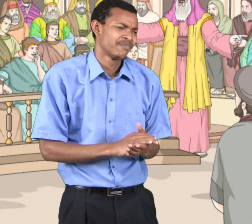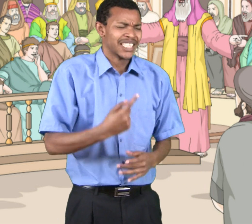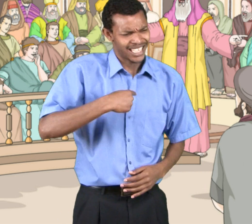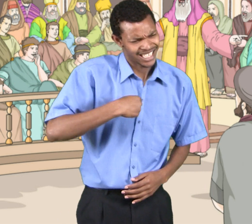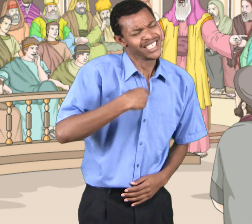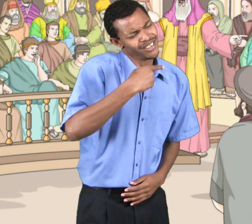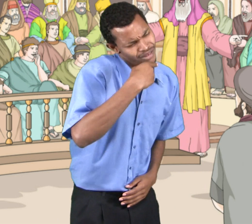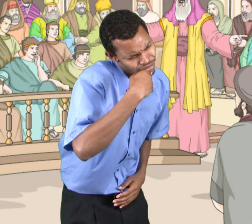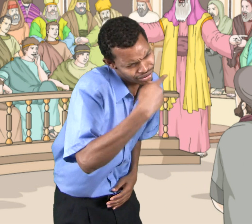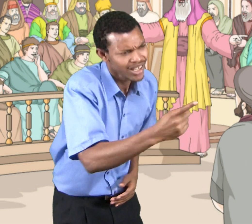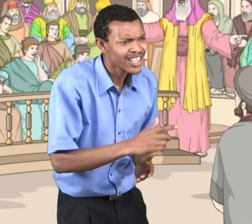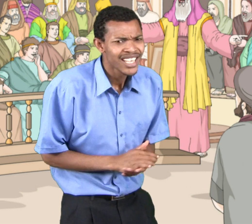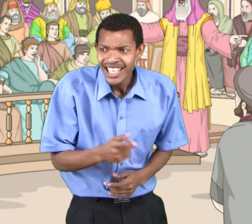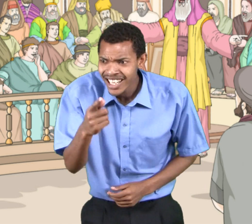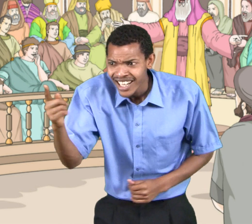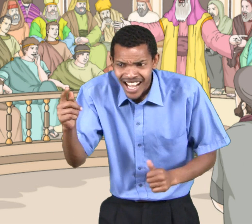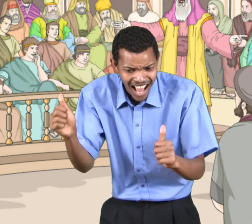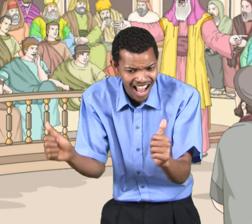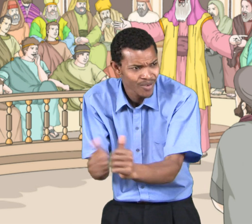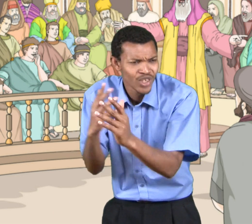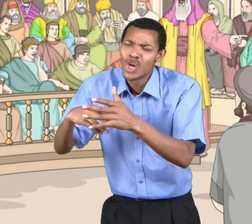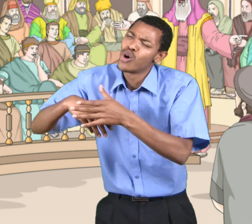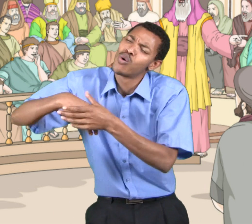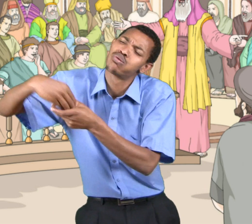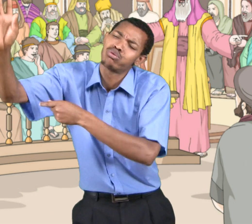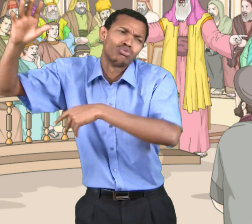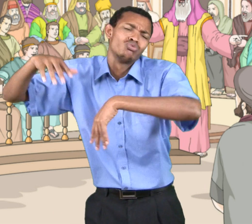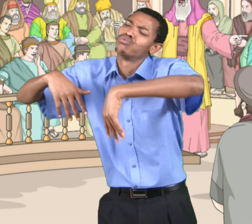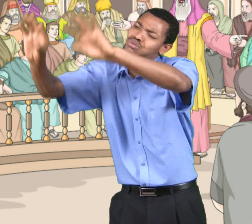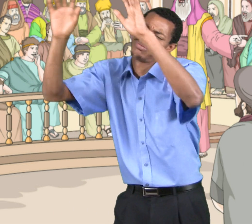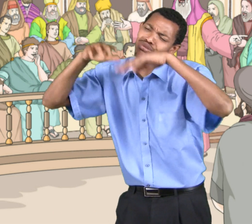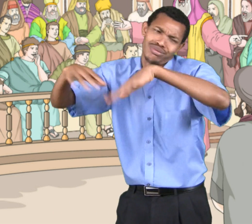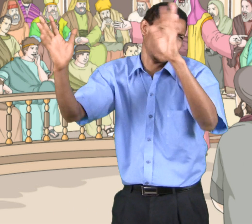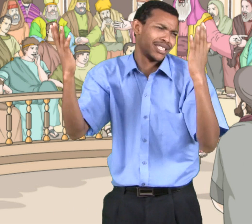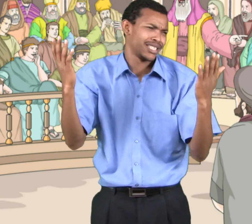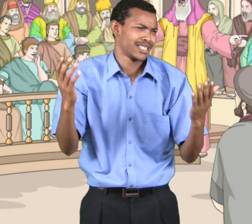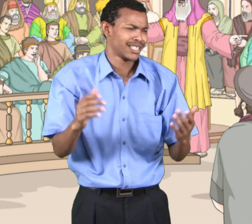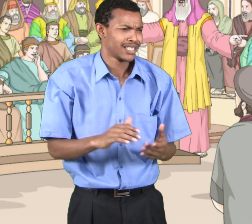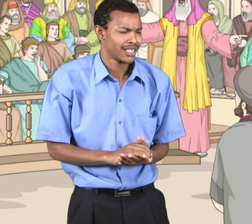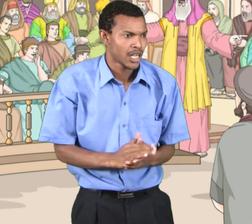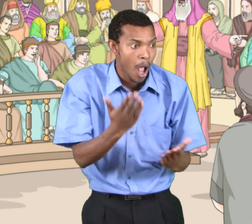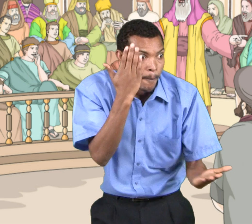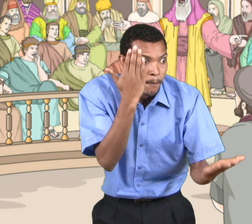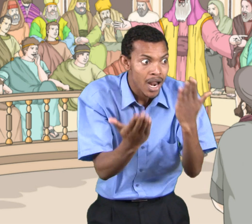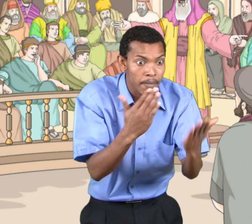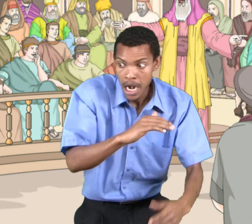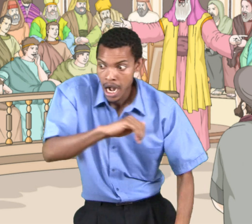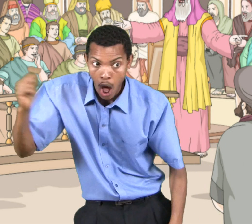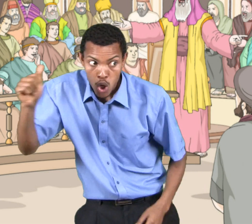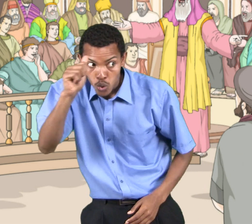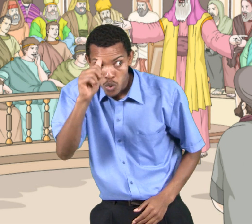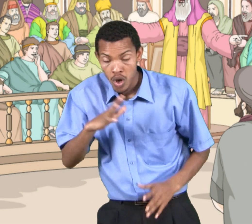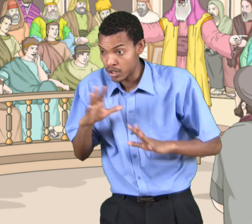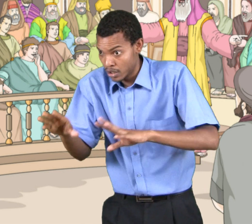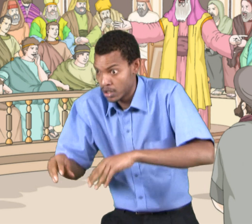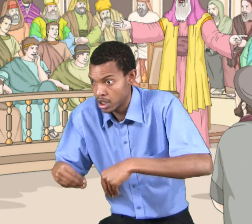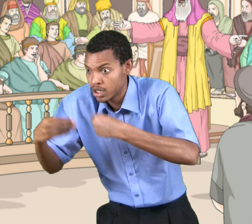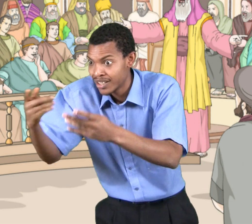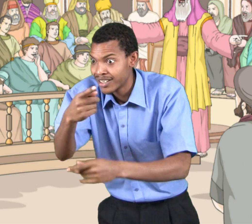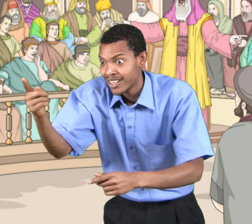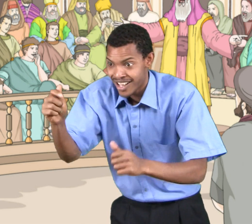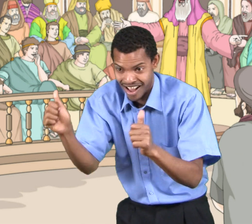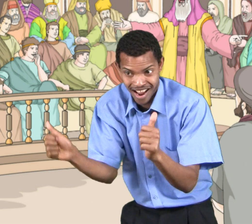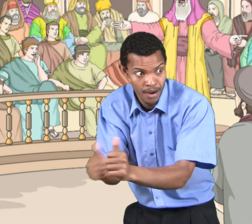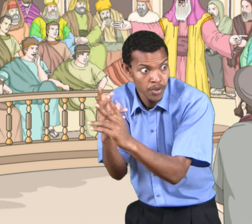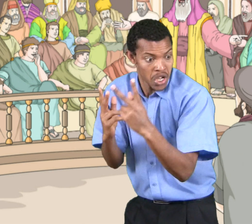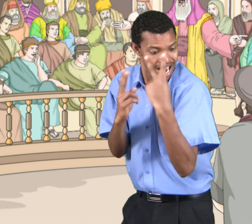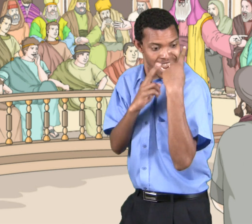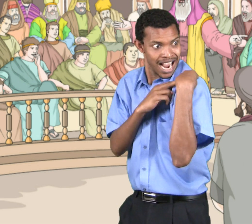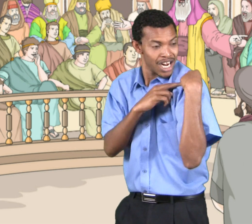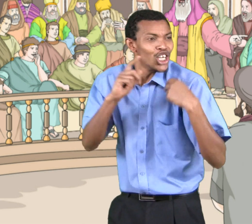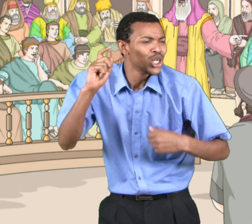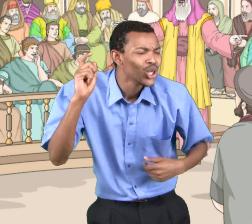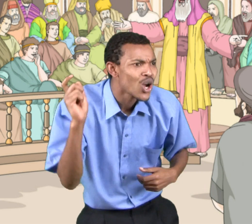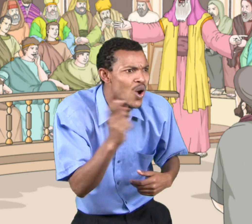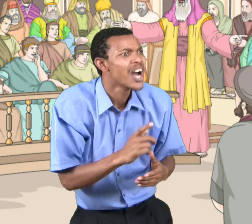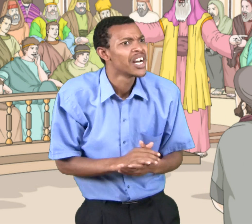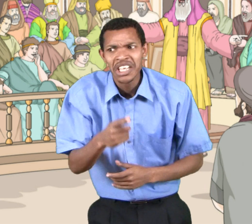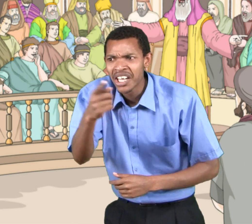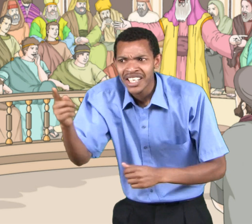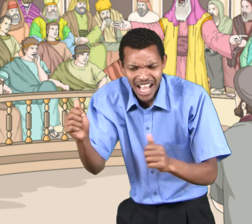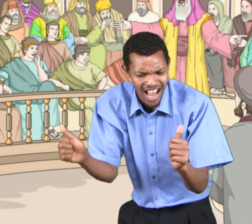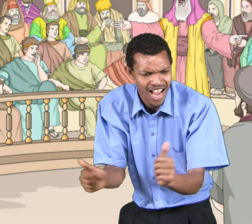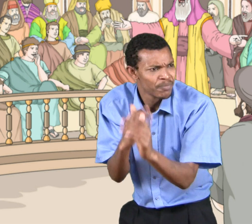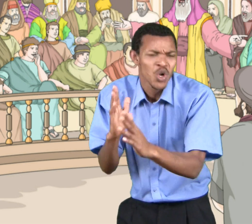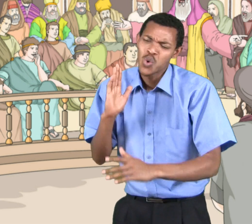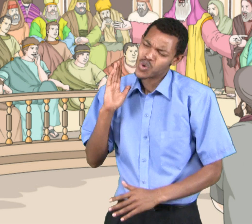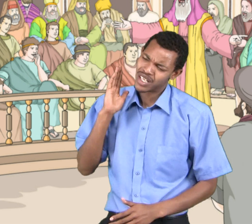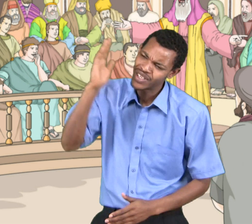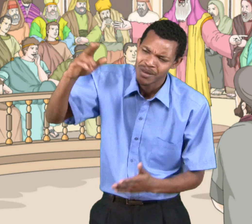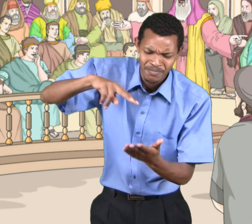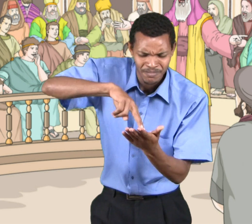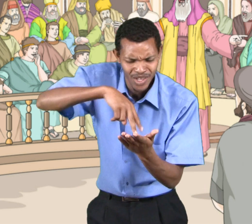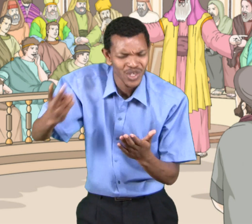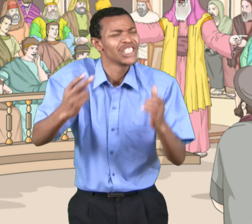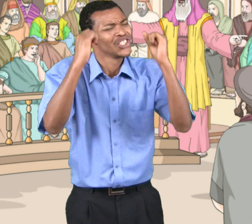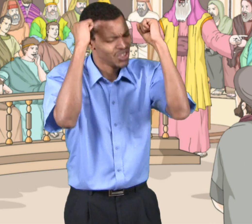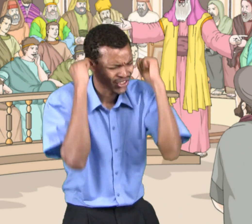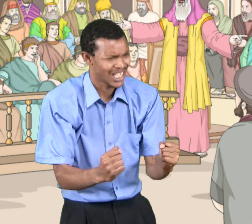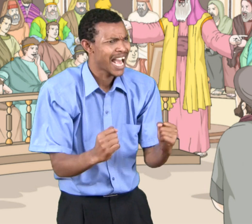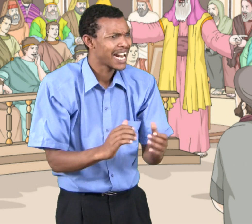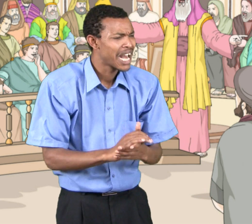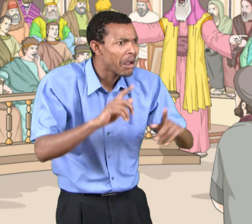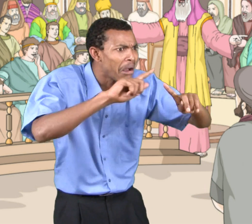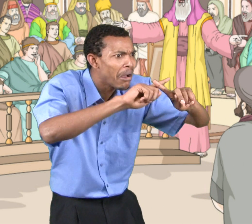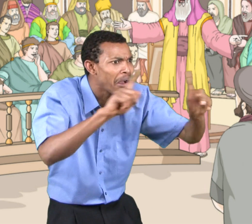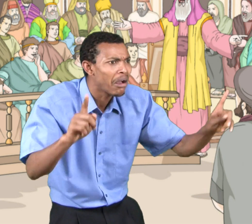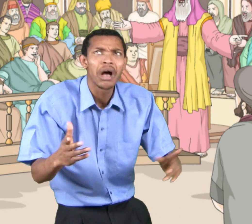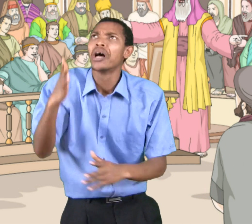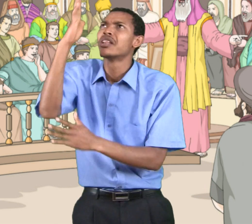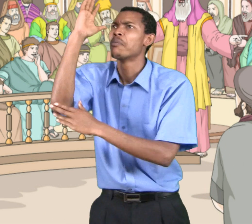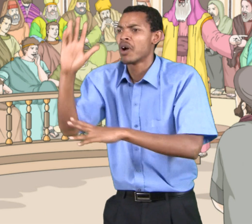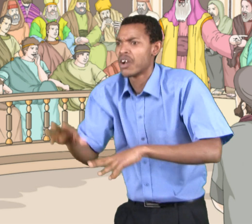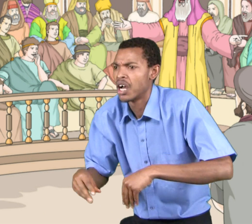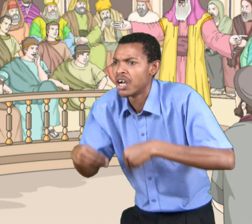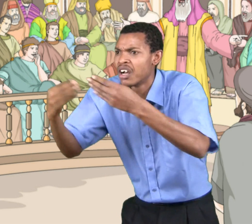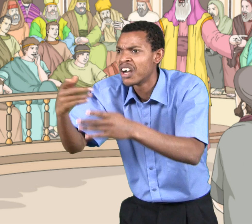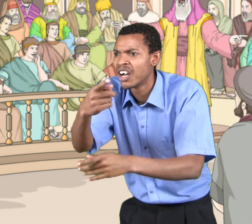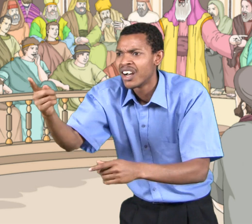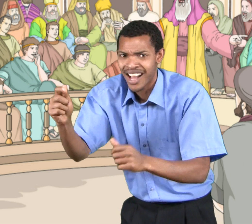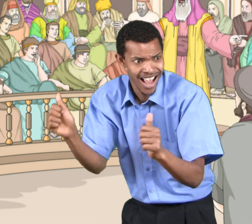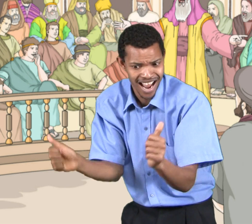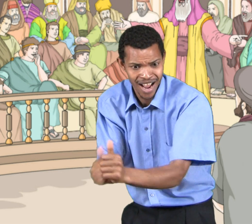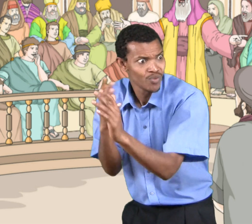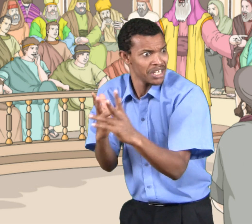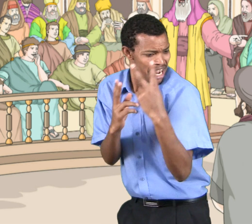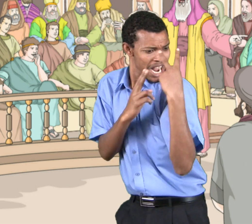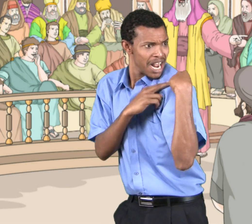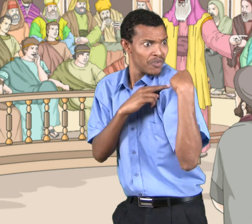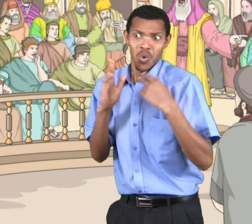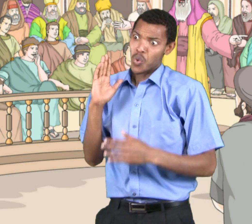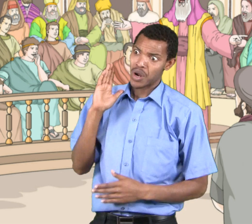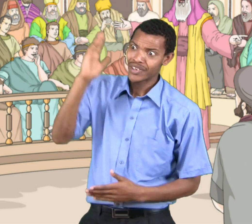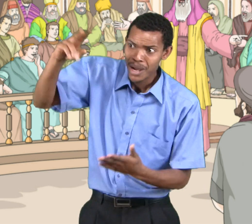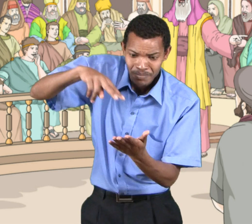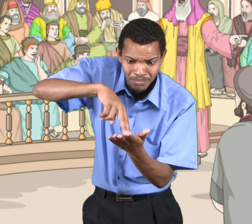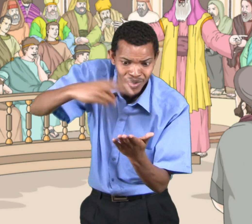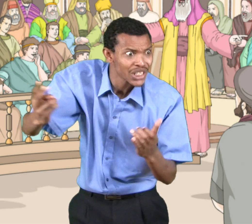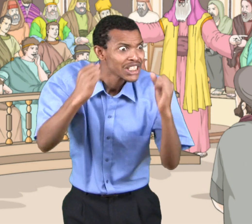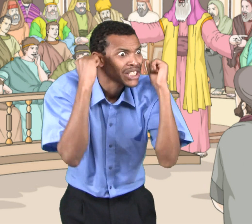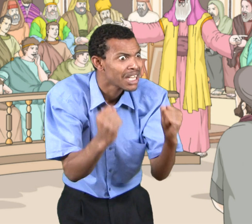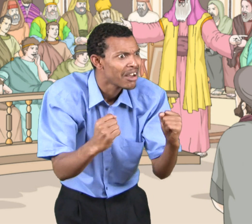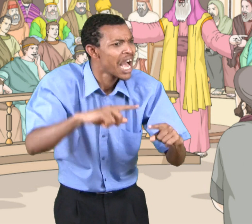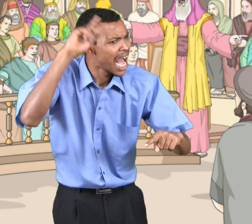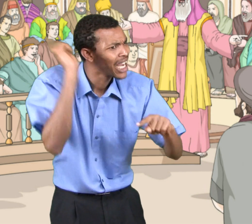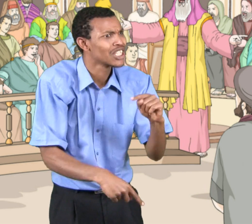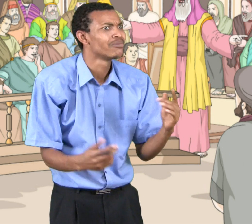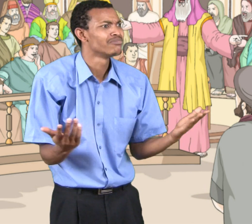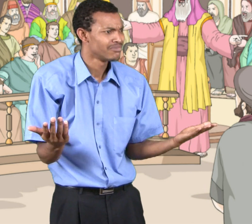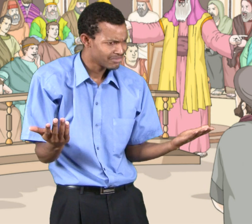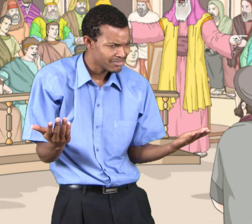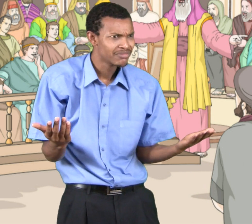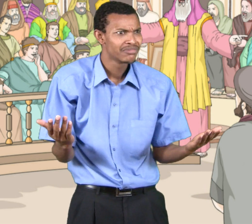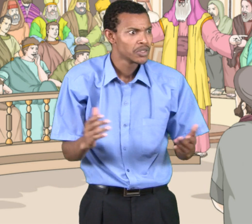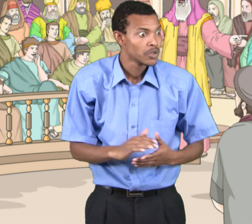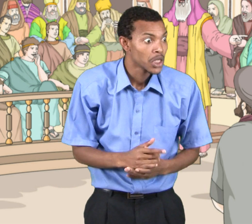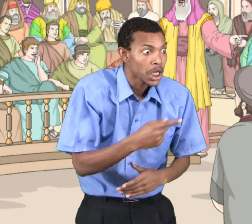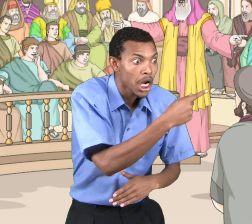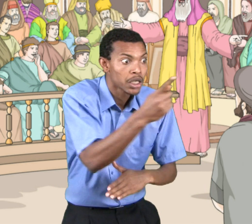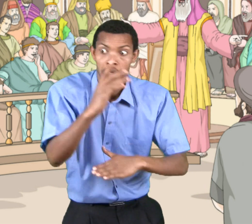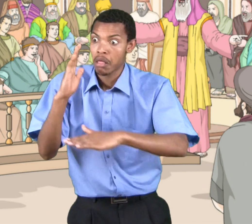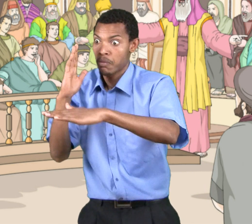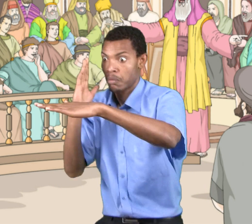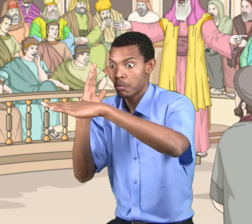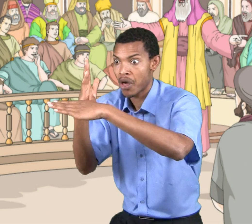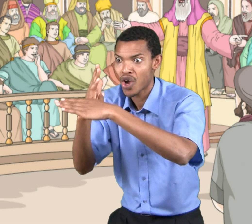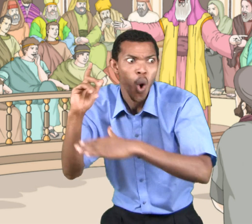So in the present case I advise you: Leave these men alone. Let them go!